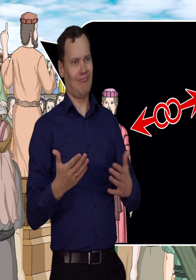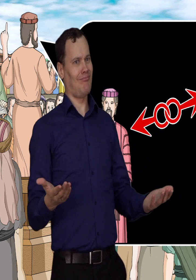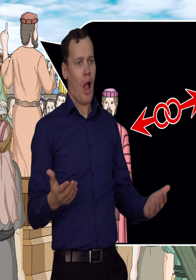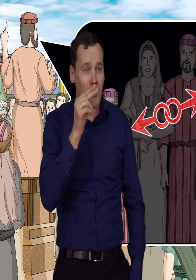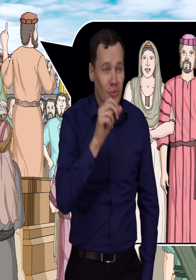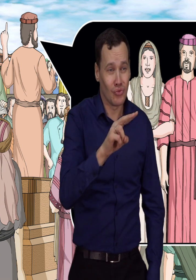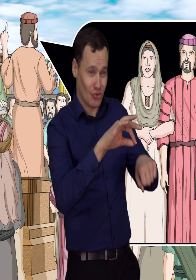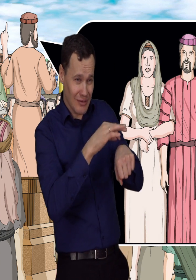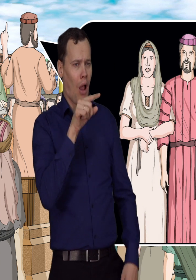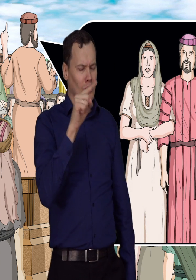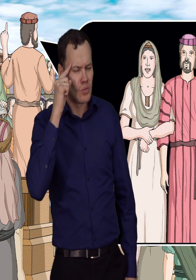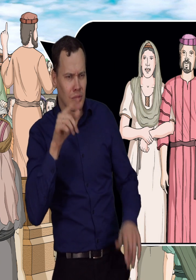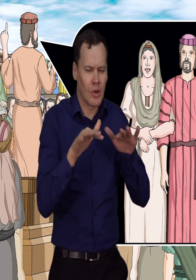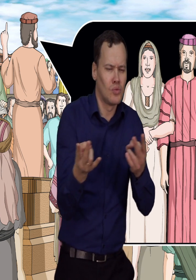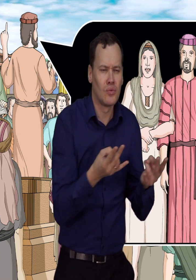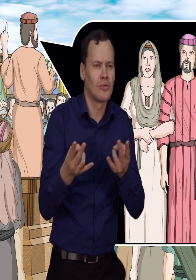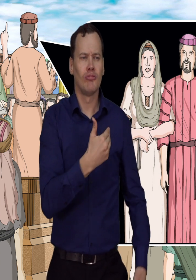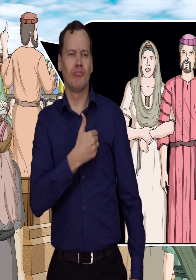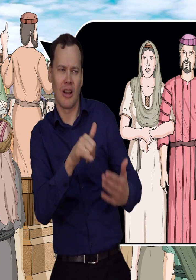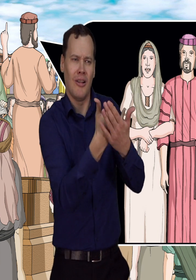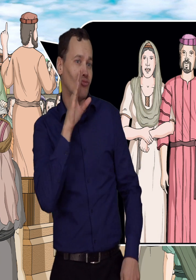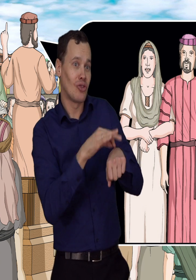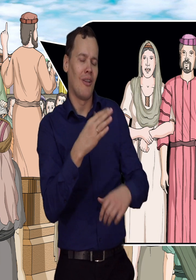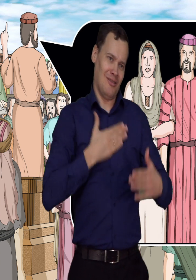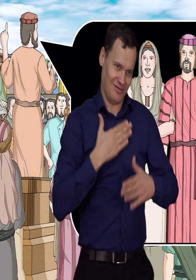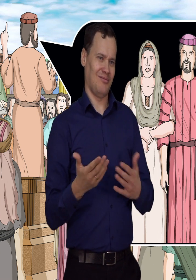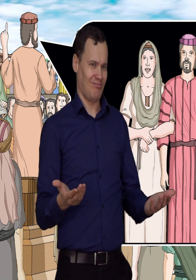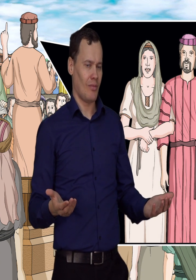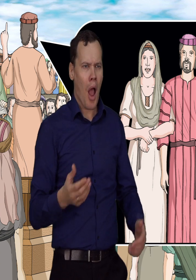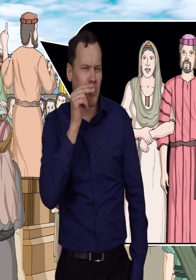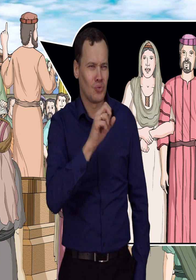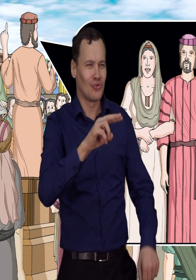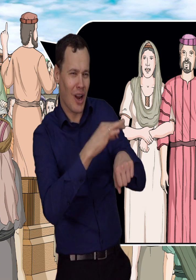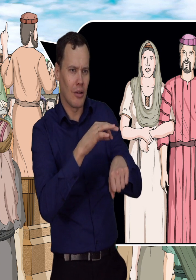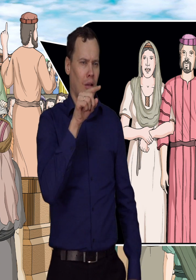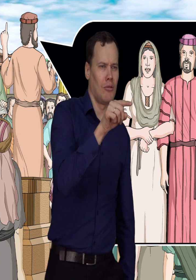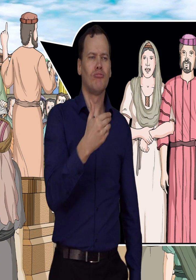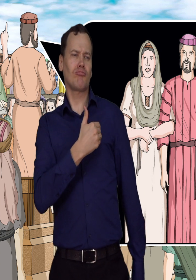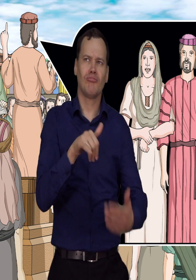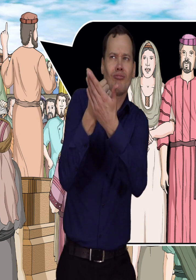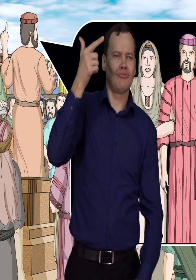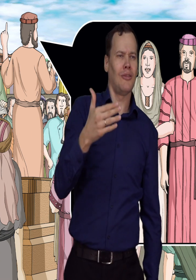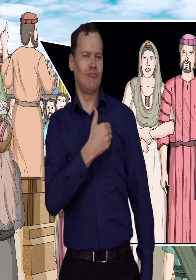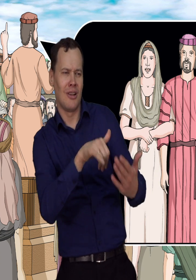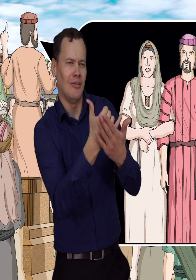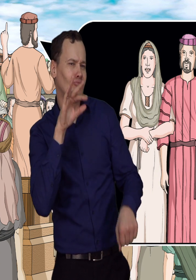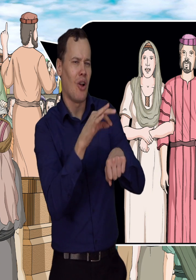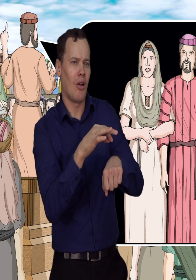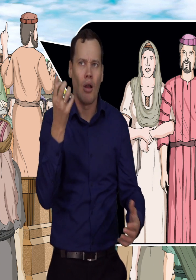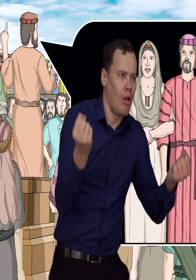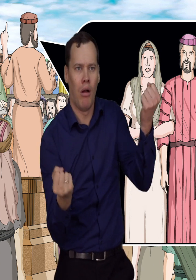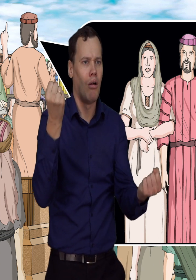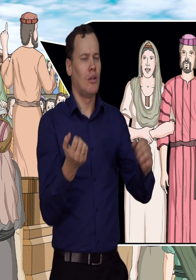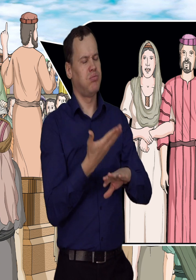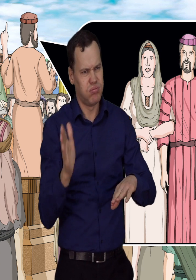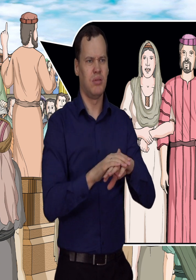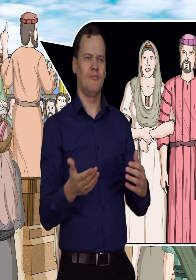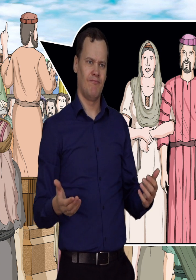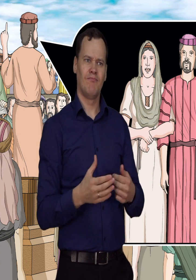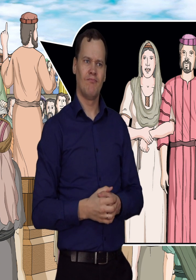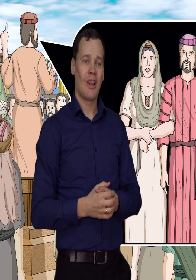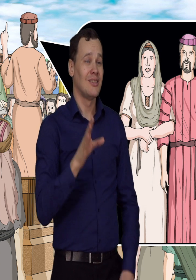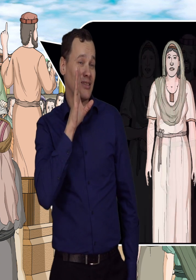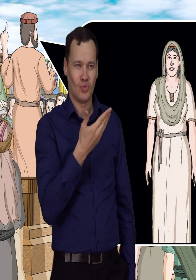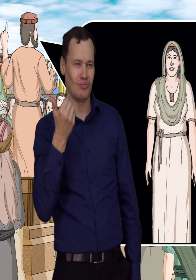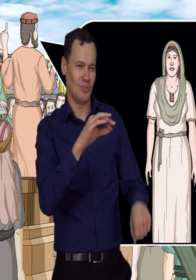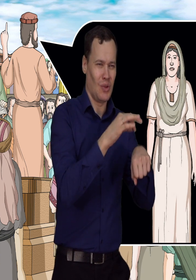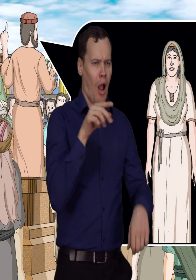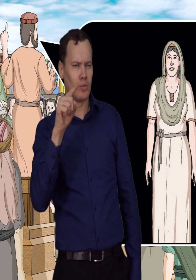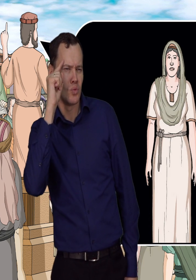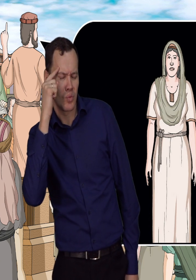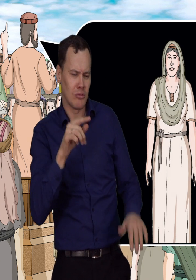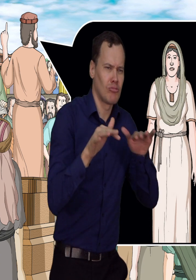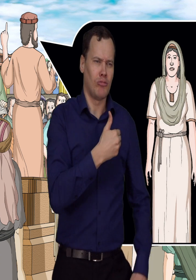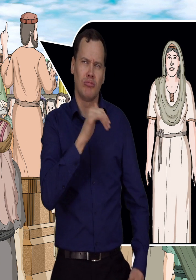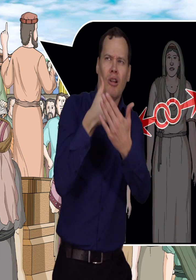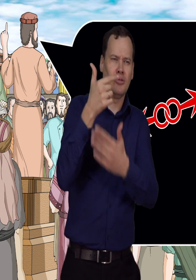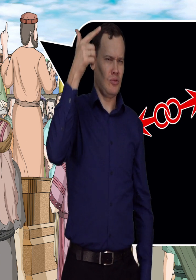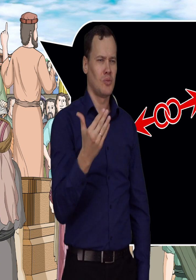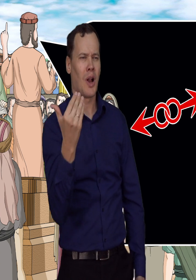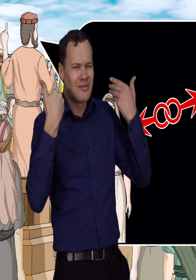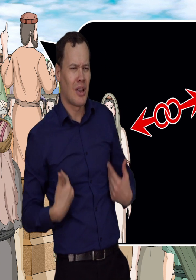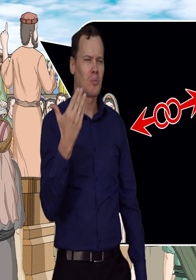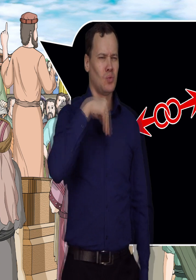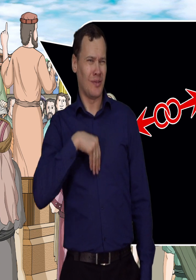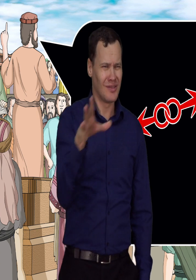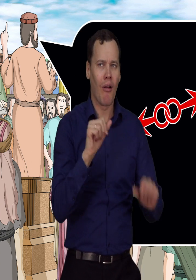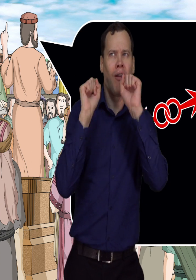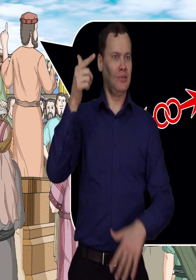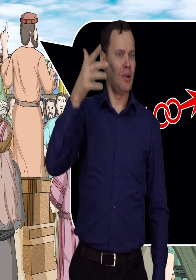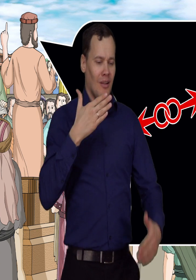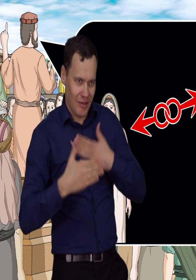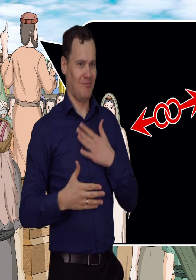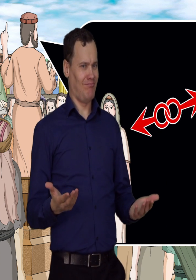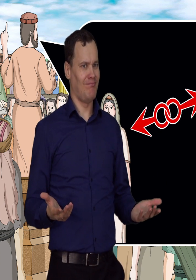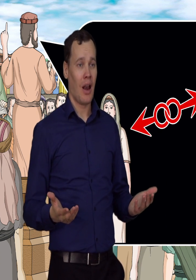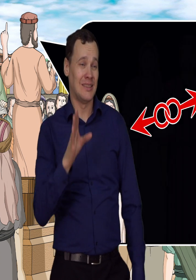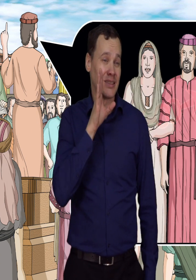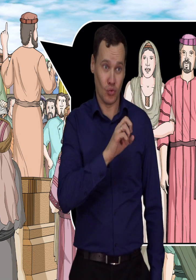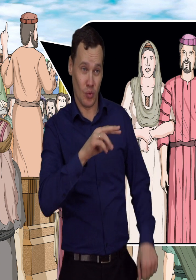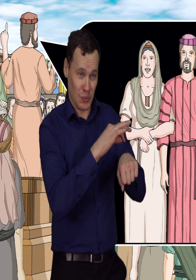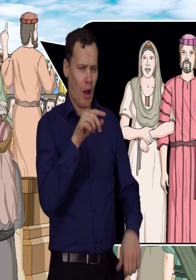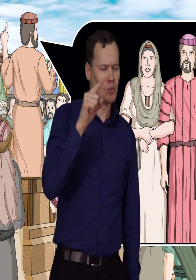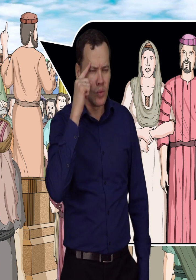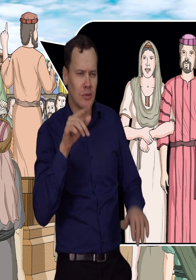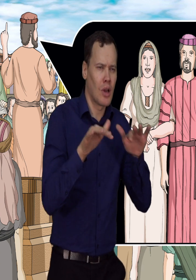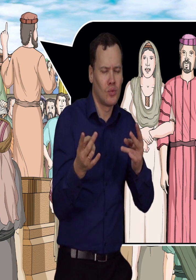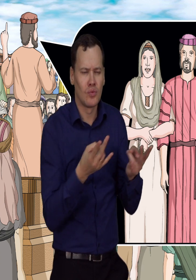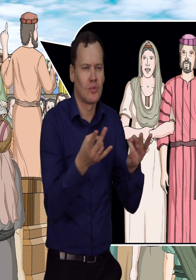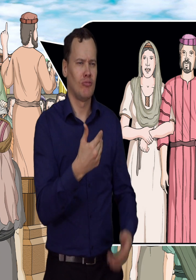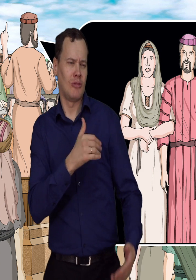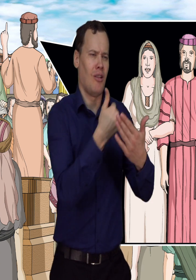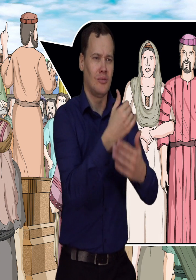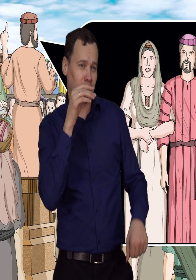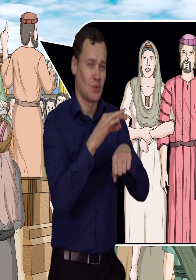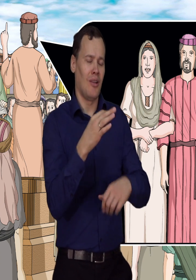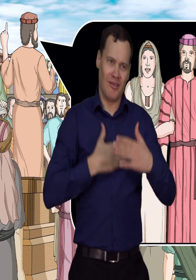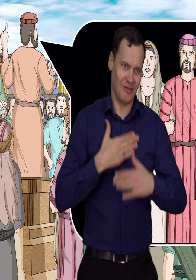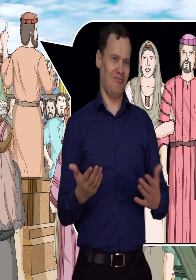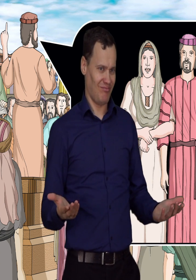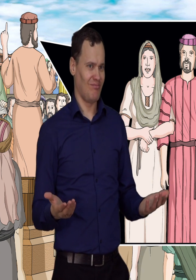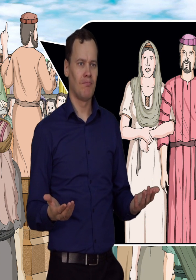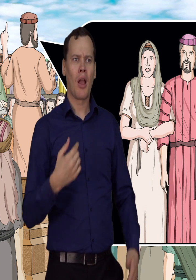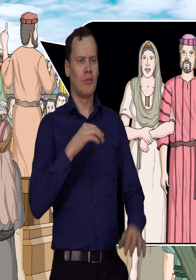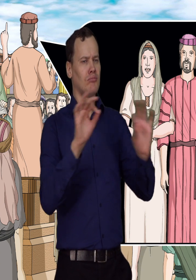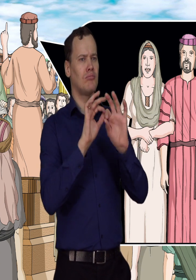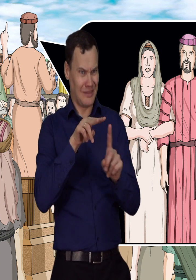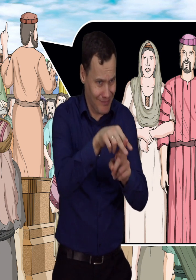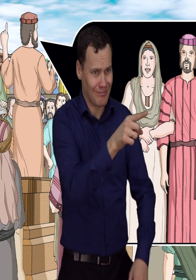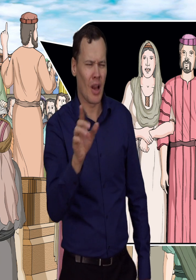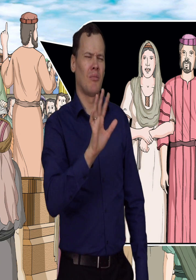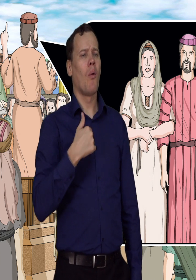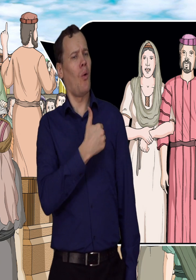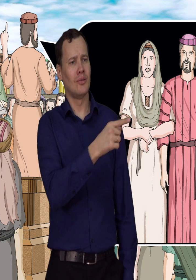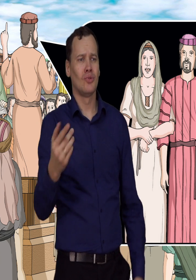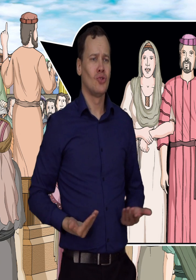But the man who is firmly established in his heart and under no constraint, with control over his will and resolve in his heart not to marry the virgin, he will do well.